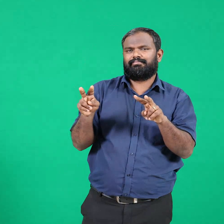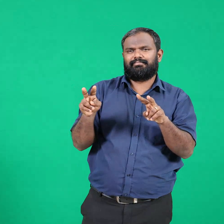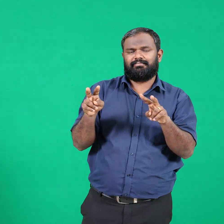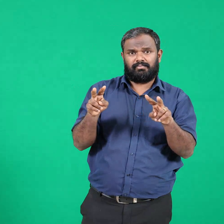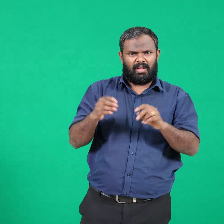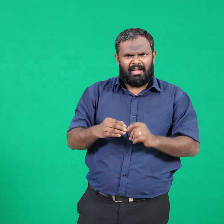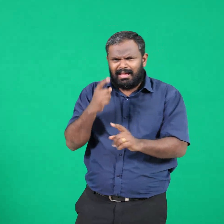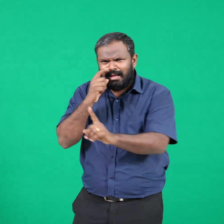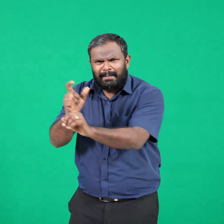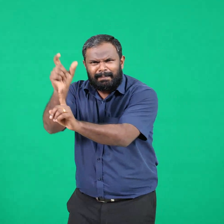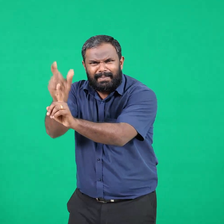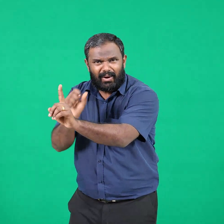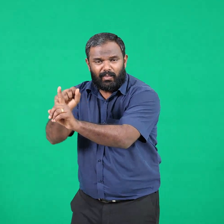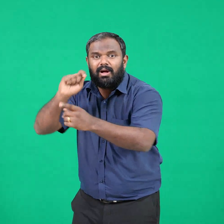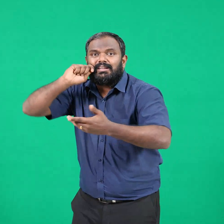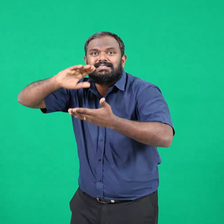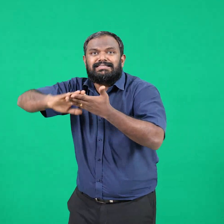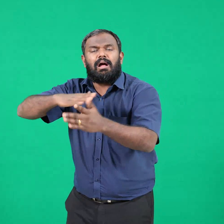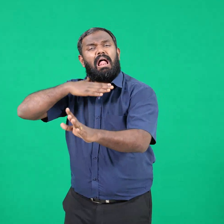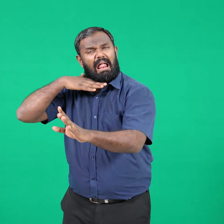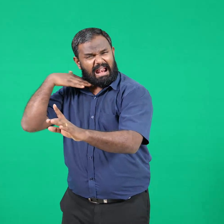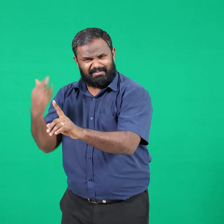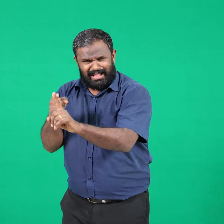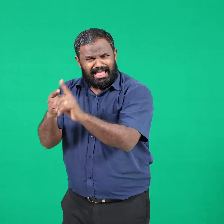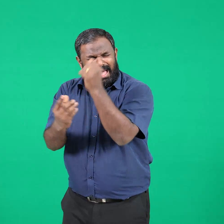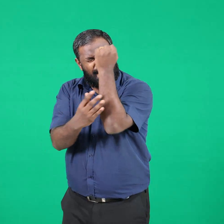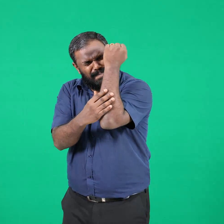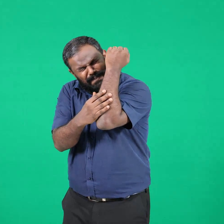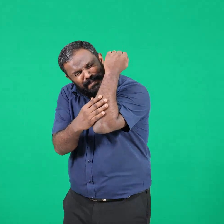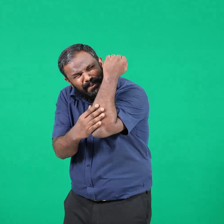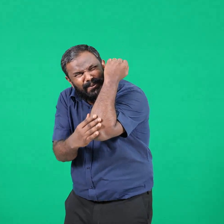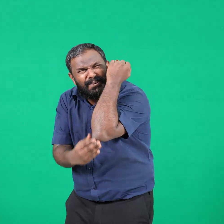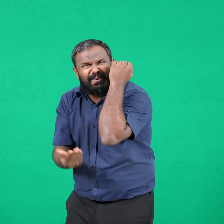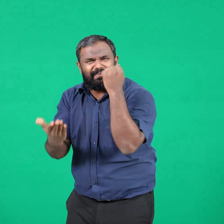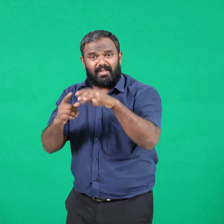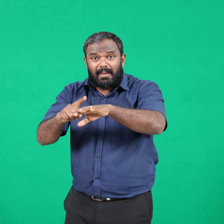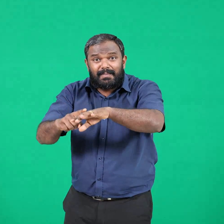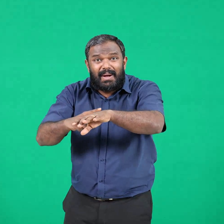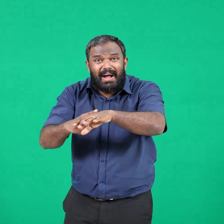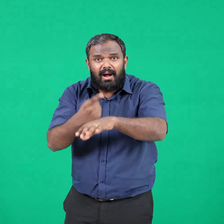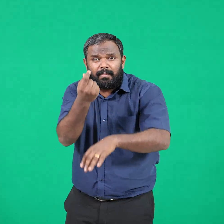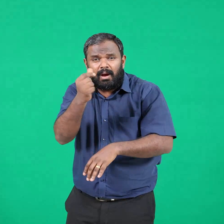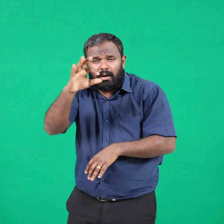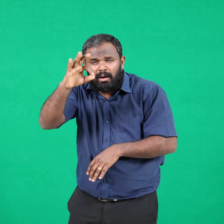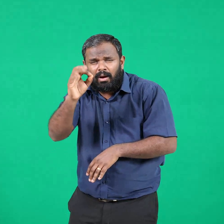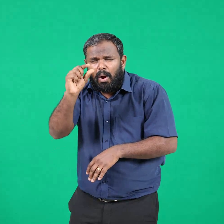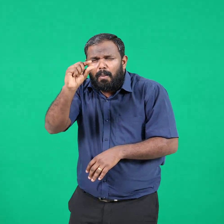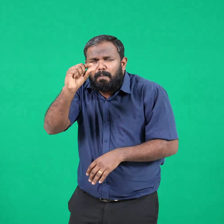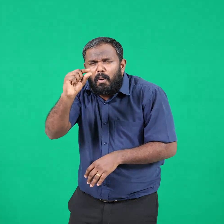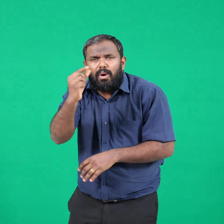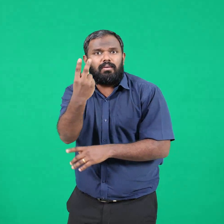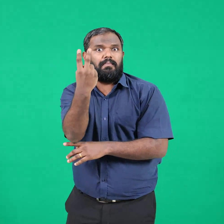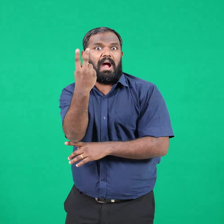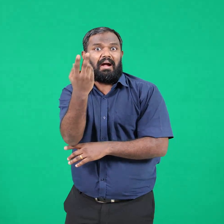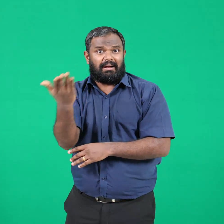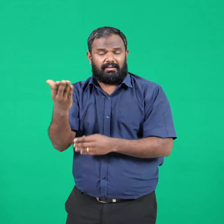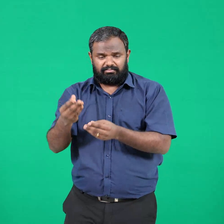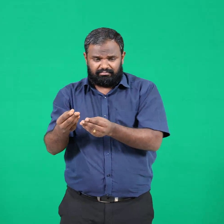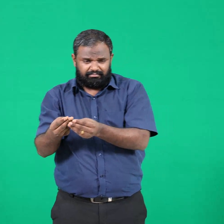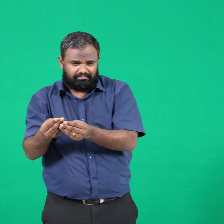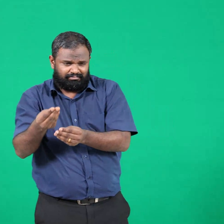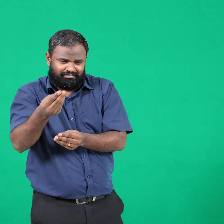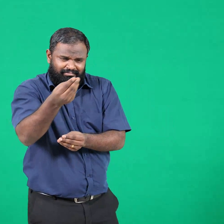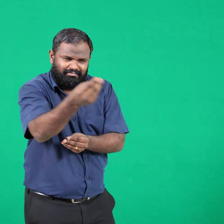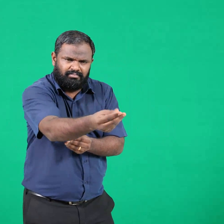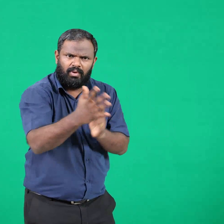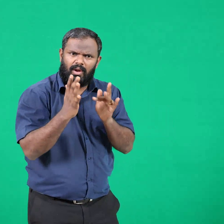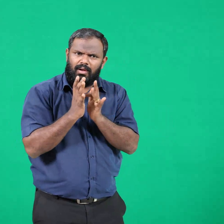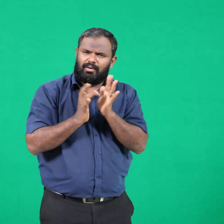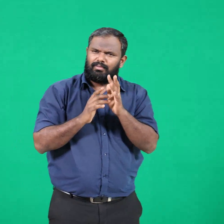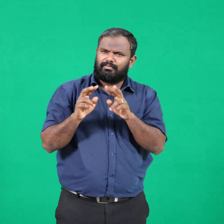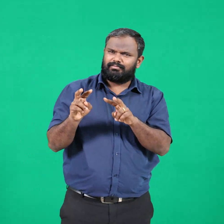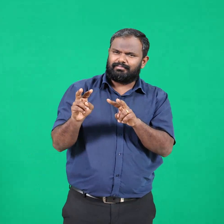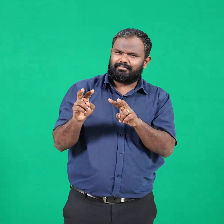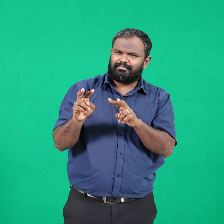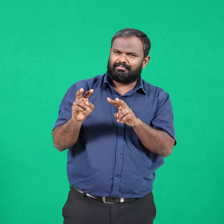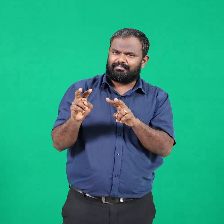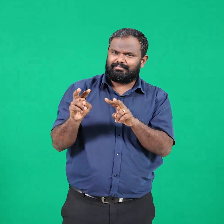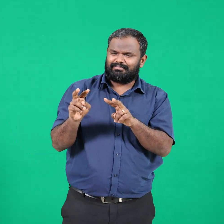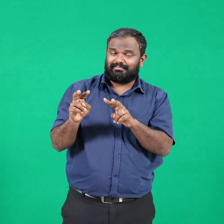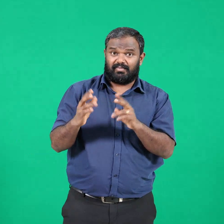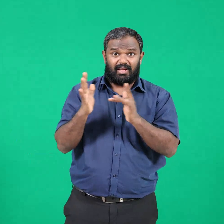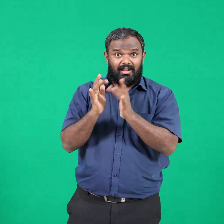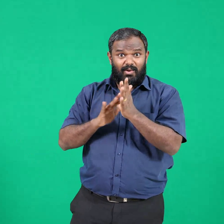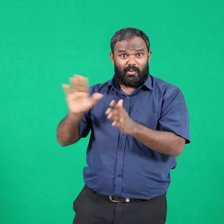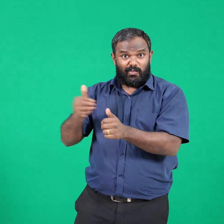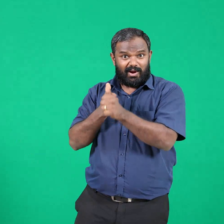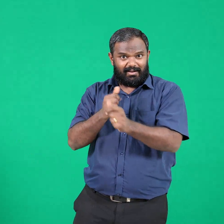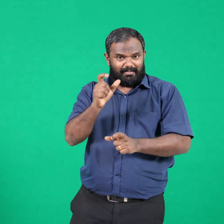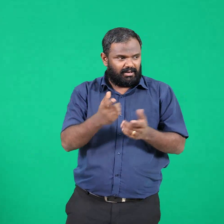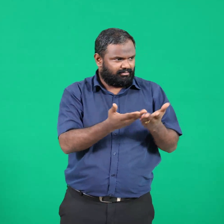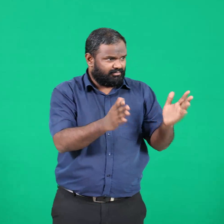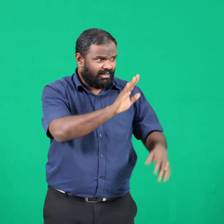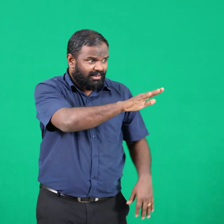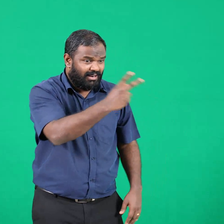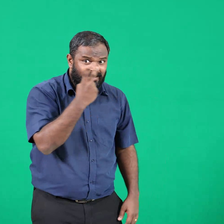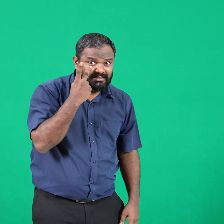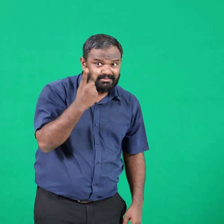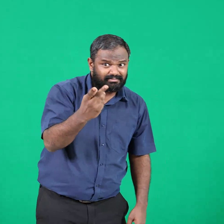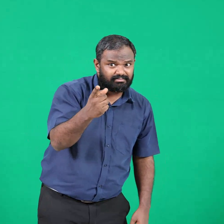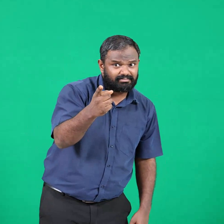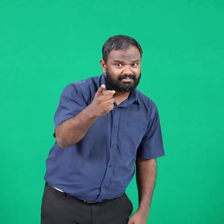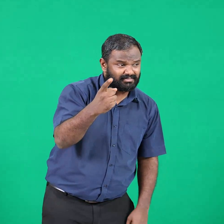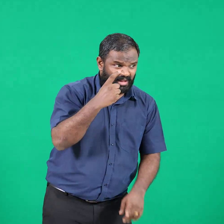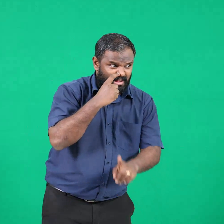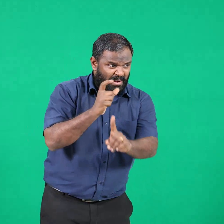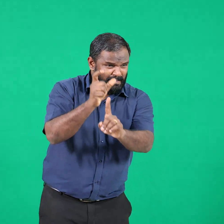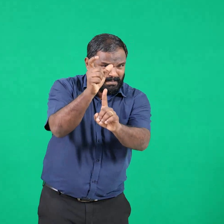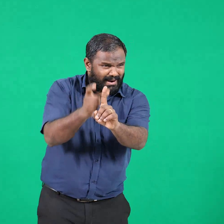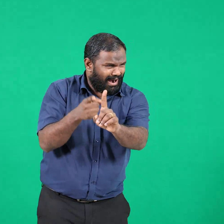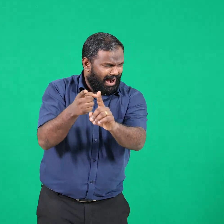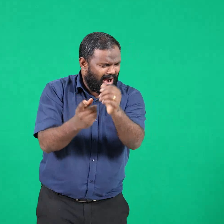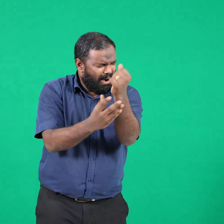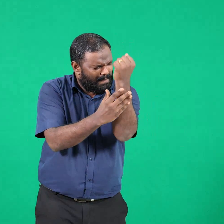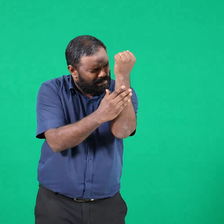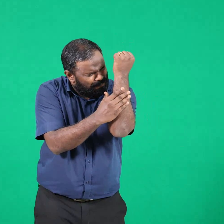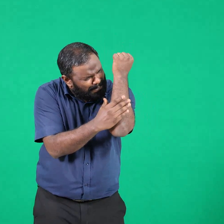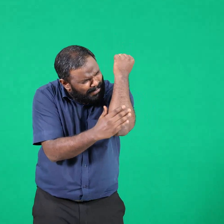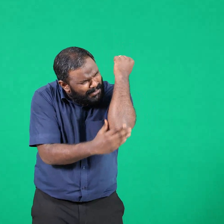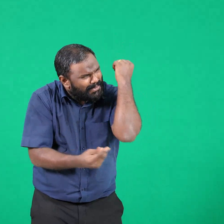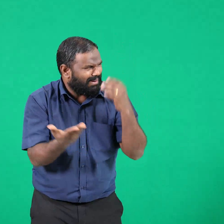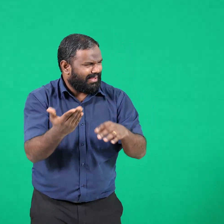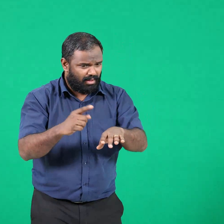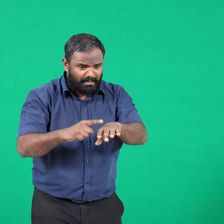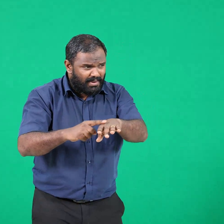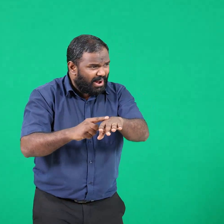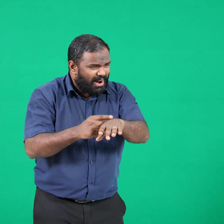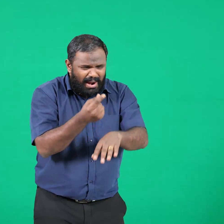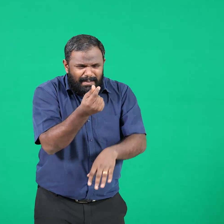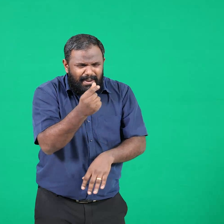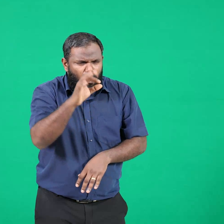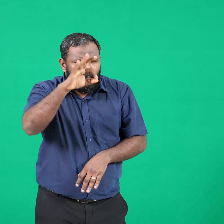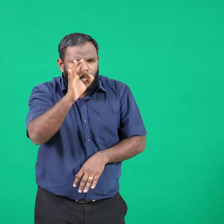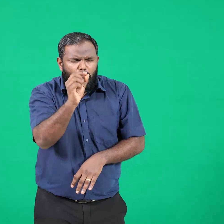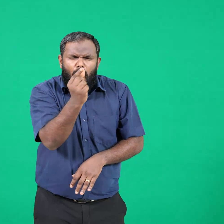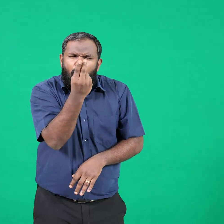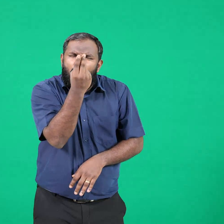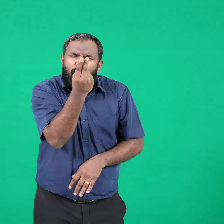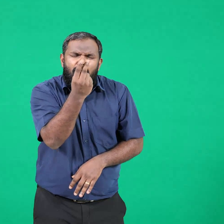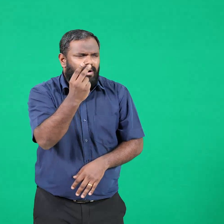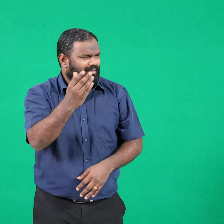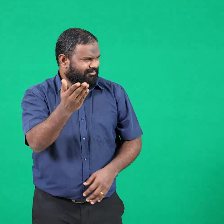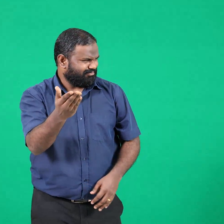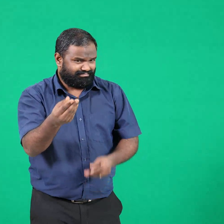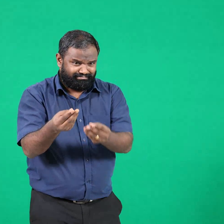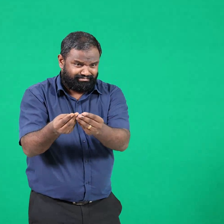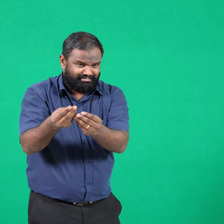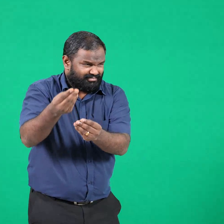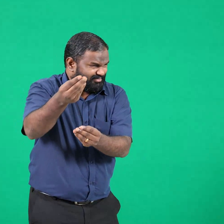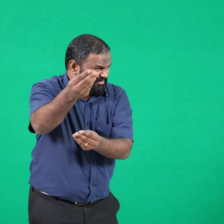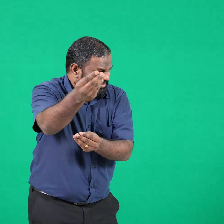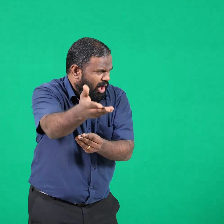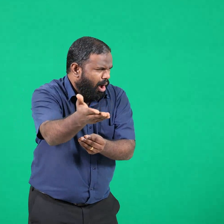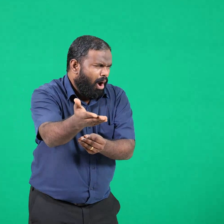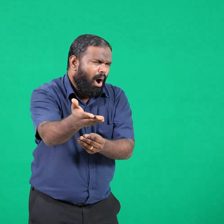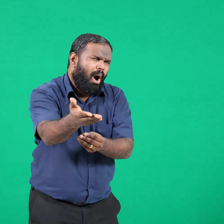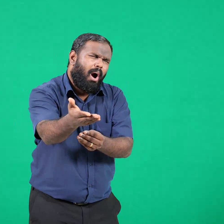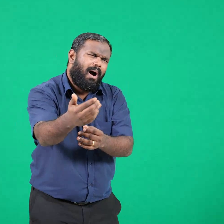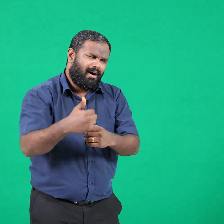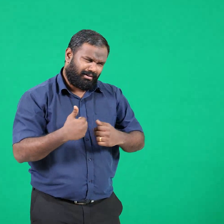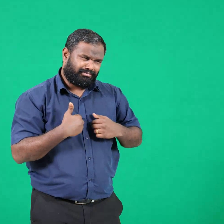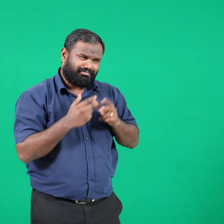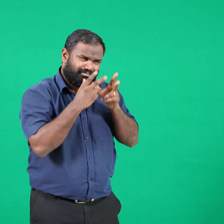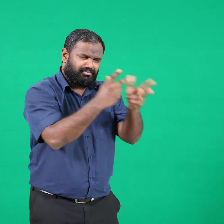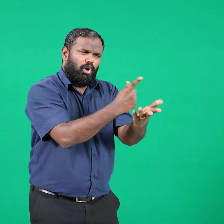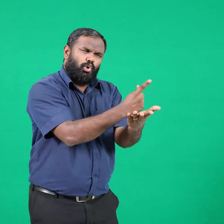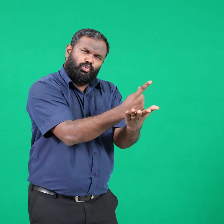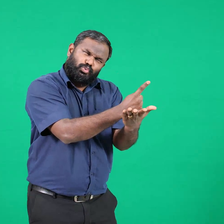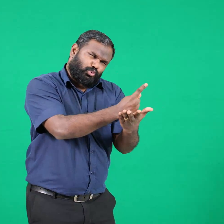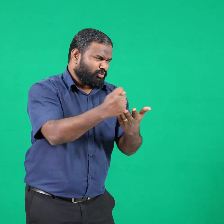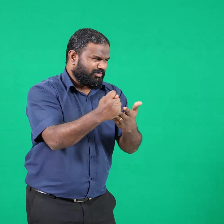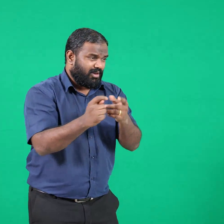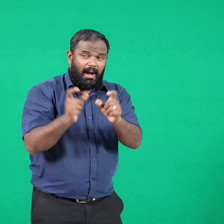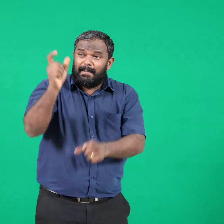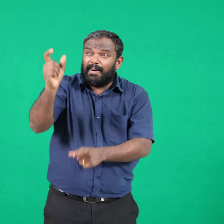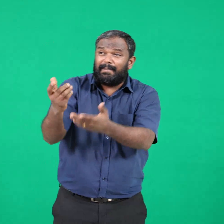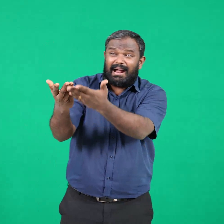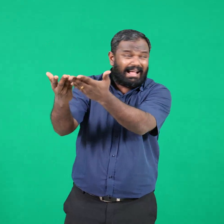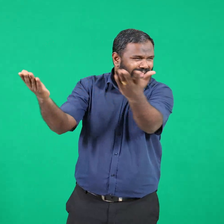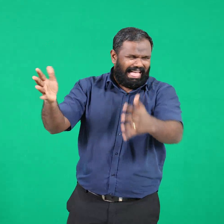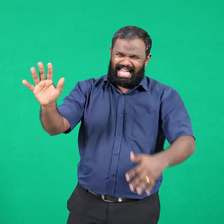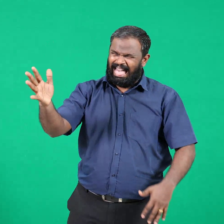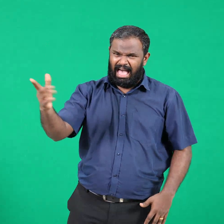"Truly I tell you," He said, "this poor widow has put in more than all the others.